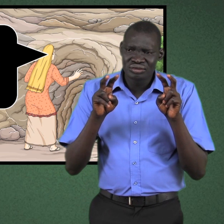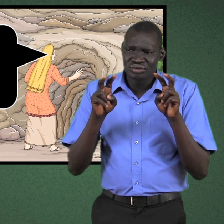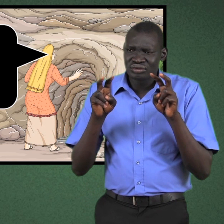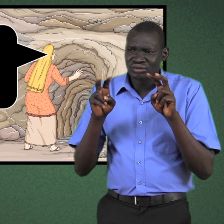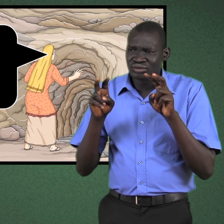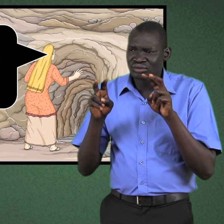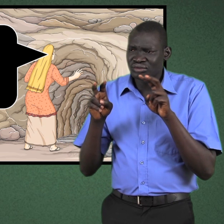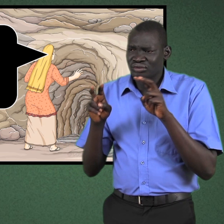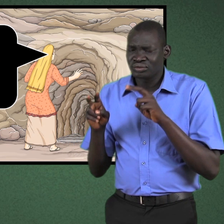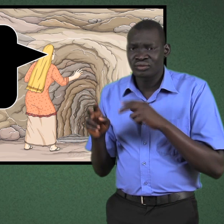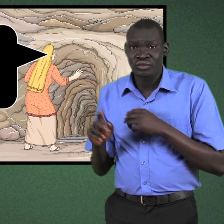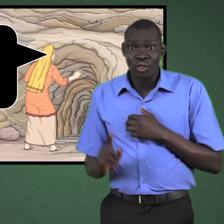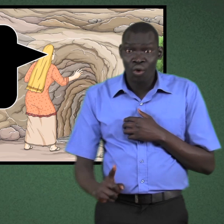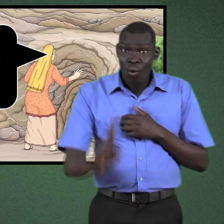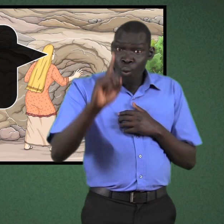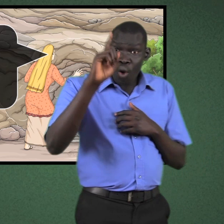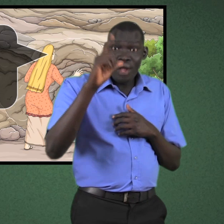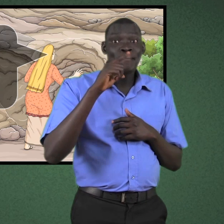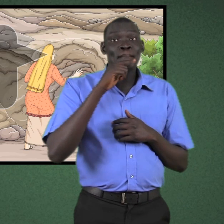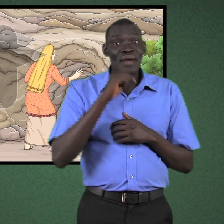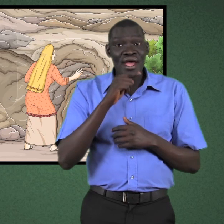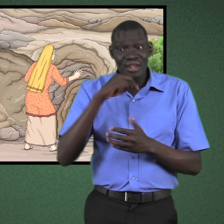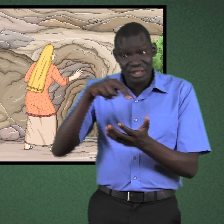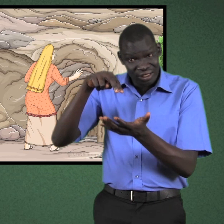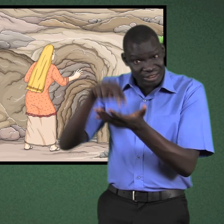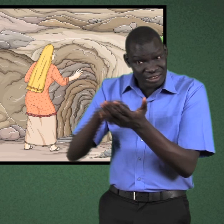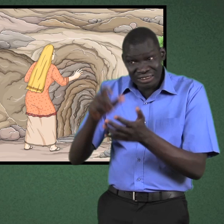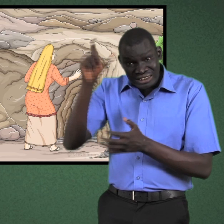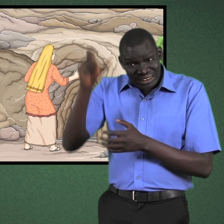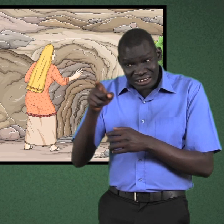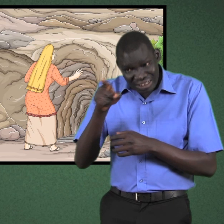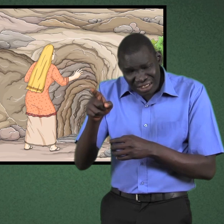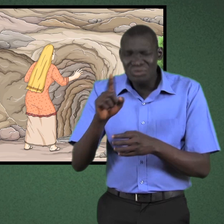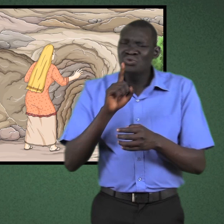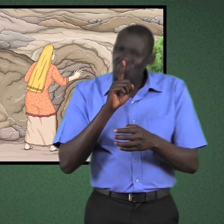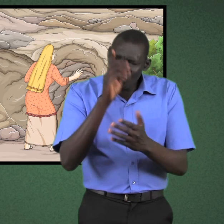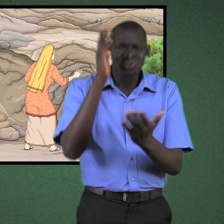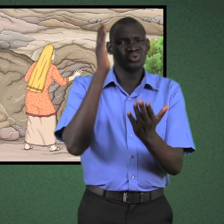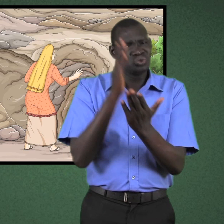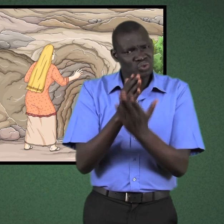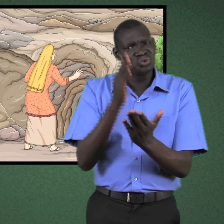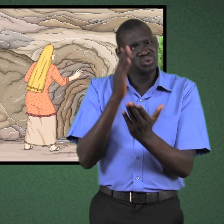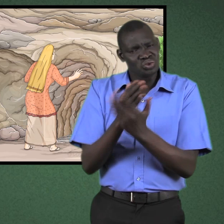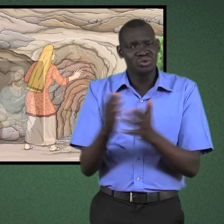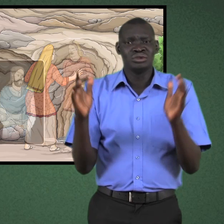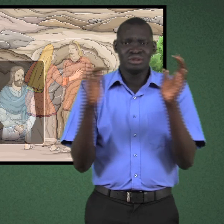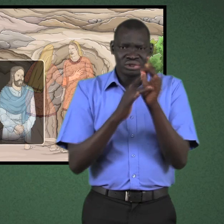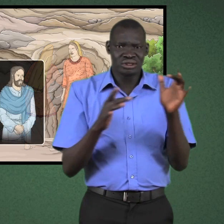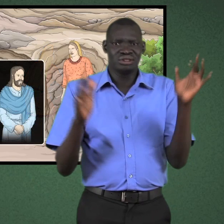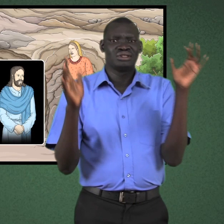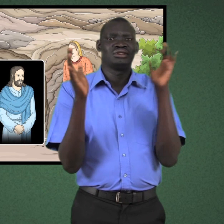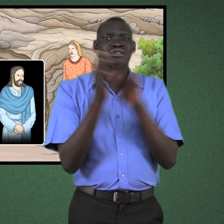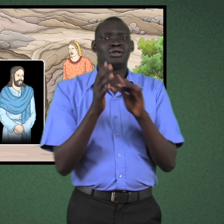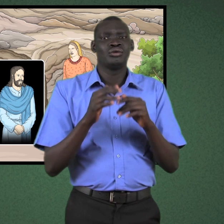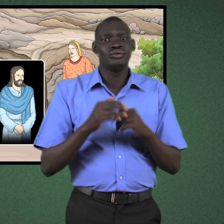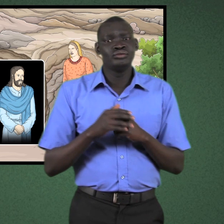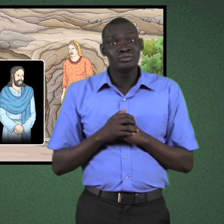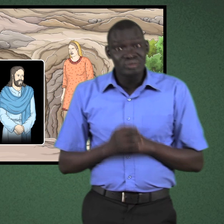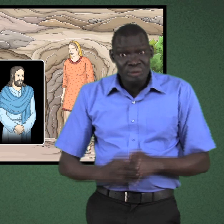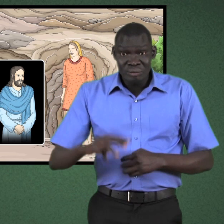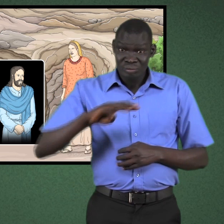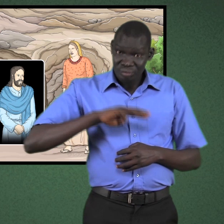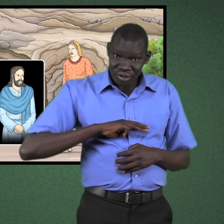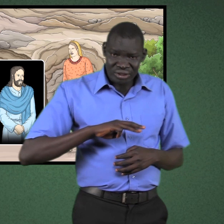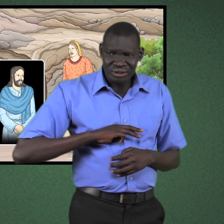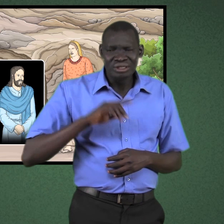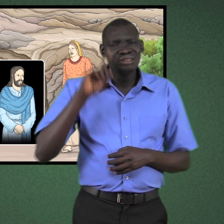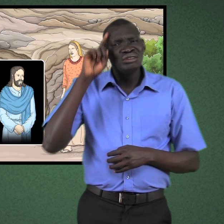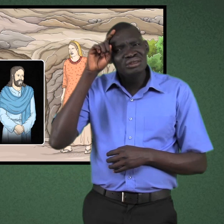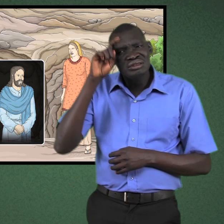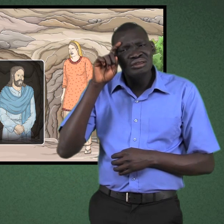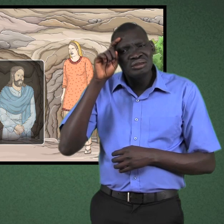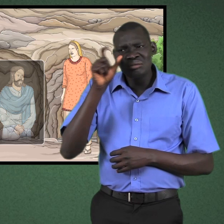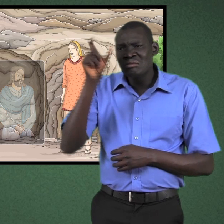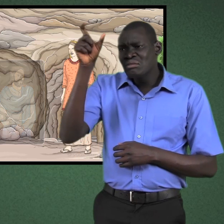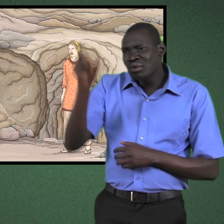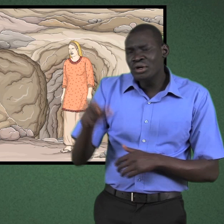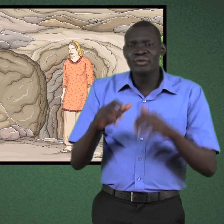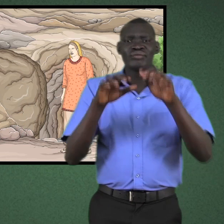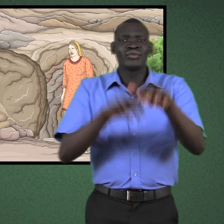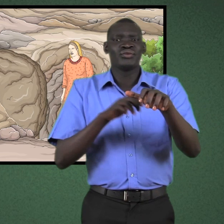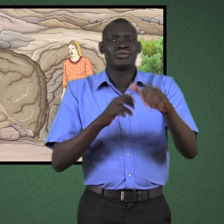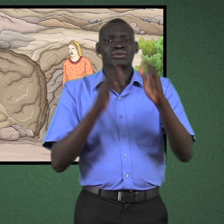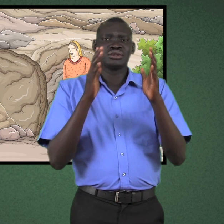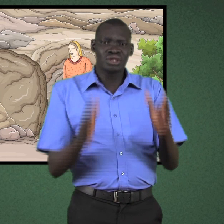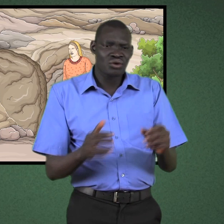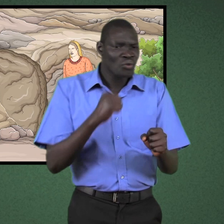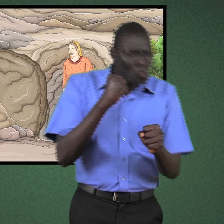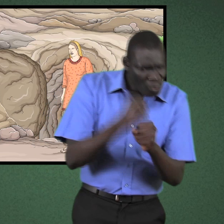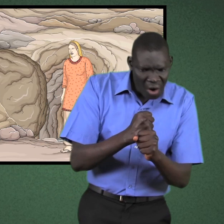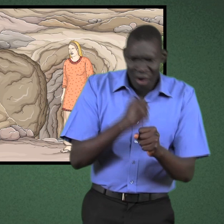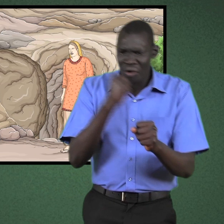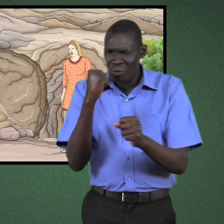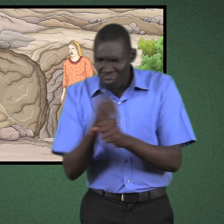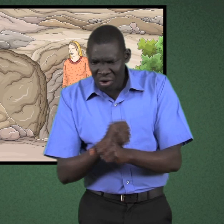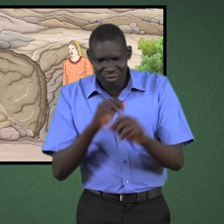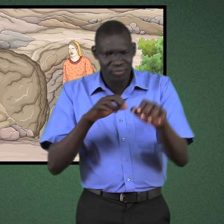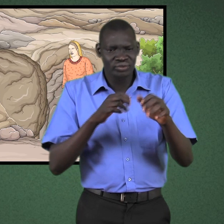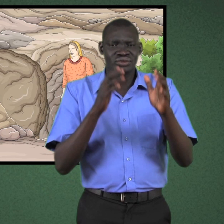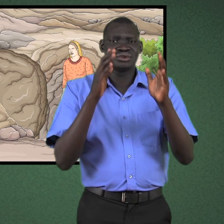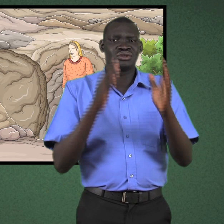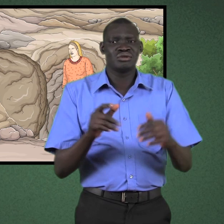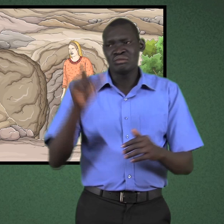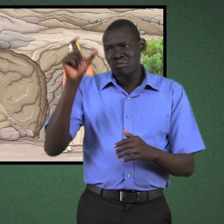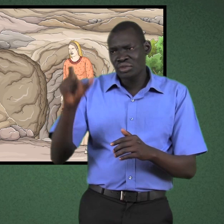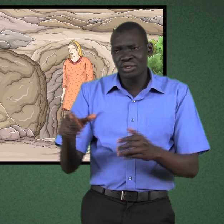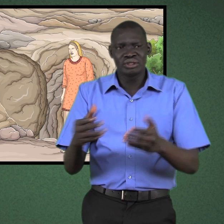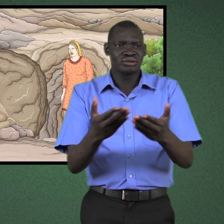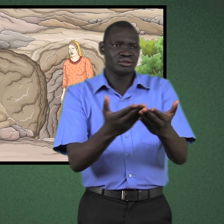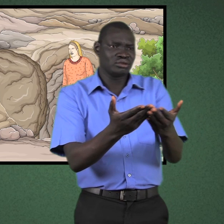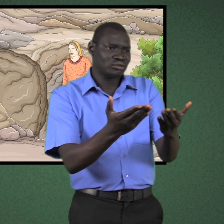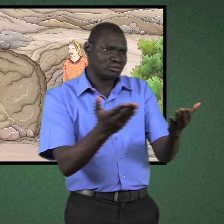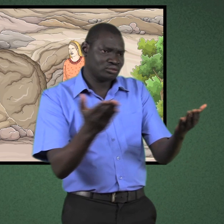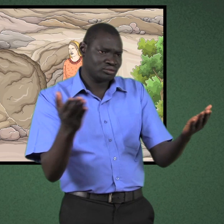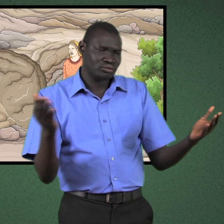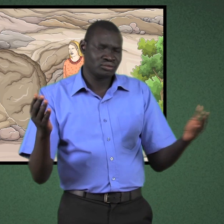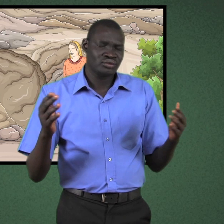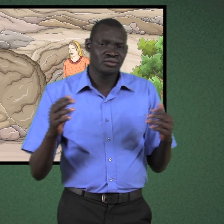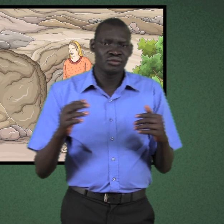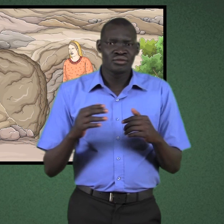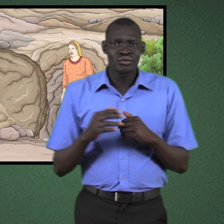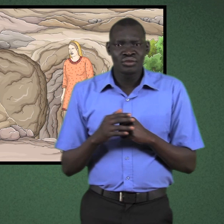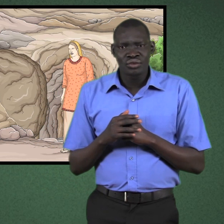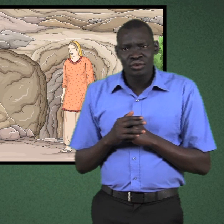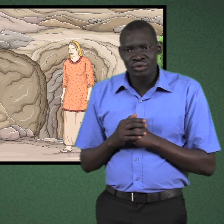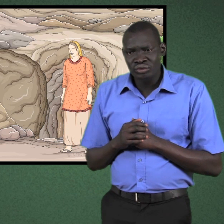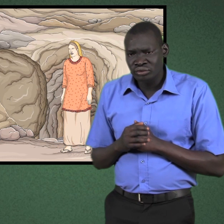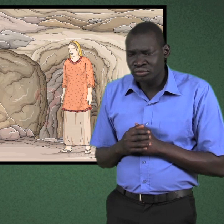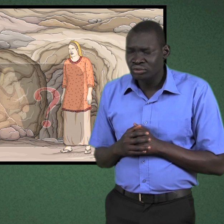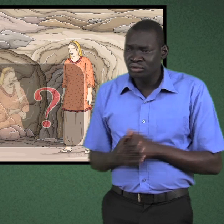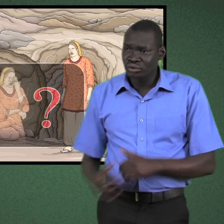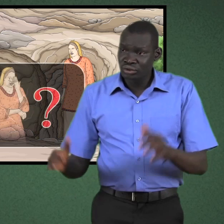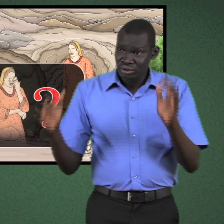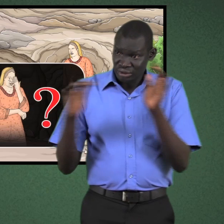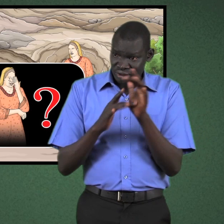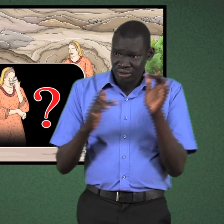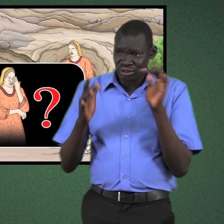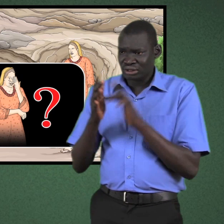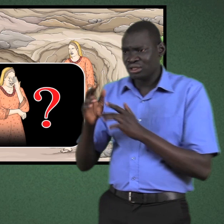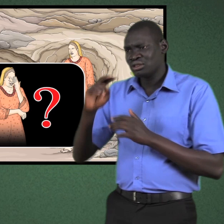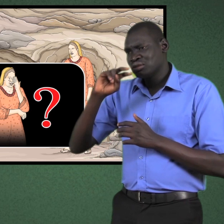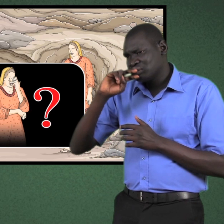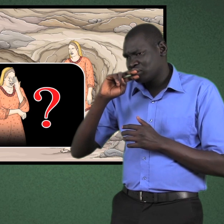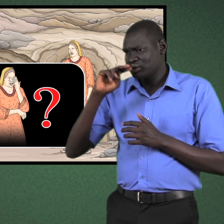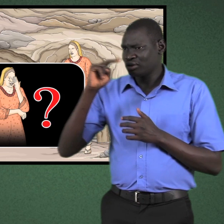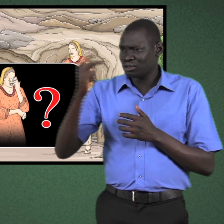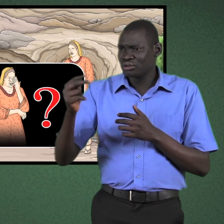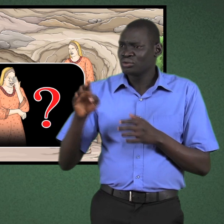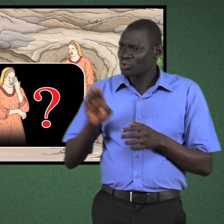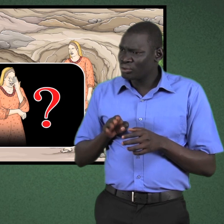When she had said this, she turned around and saw Jesus standing there; but she did not recognize that it was Jesus.